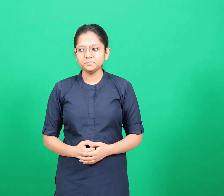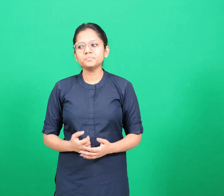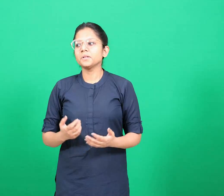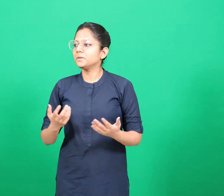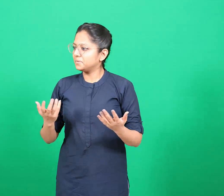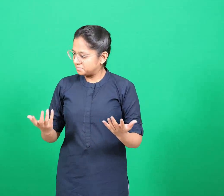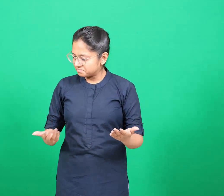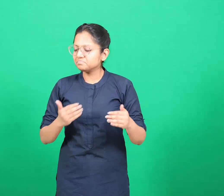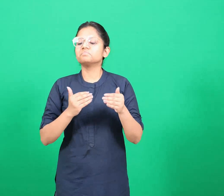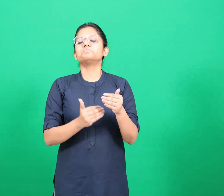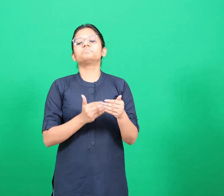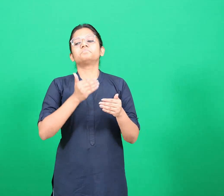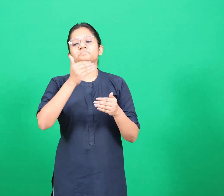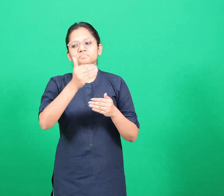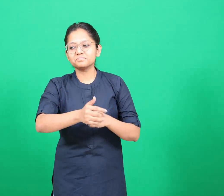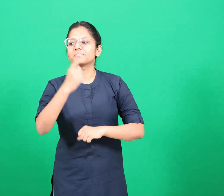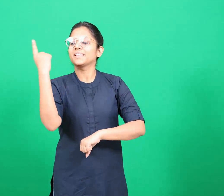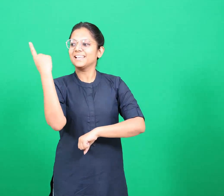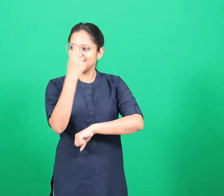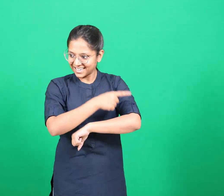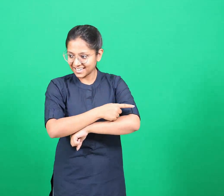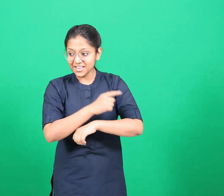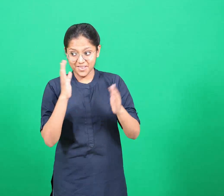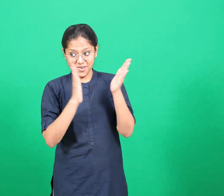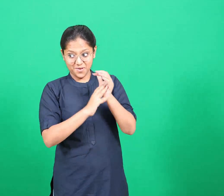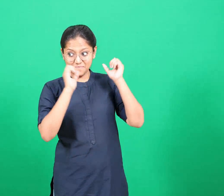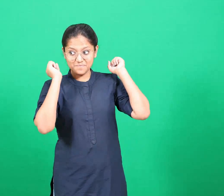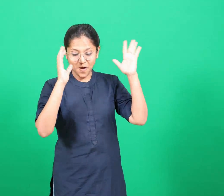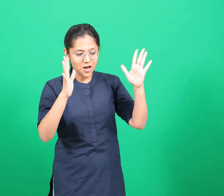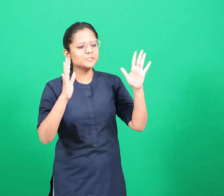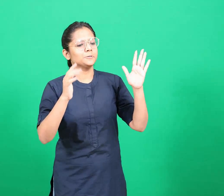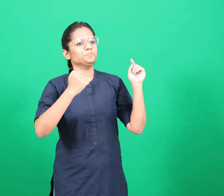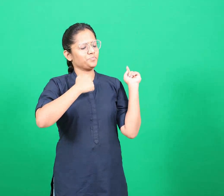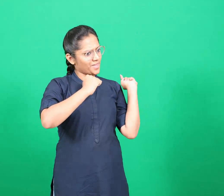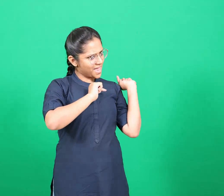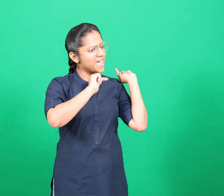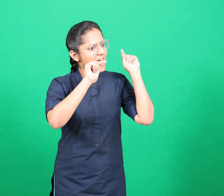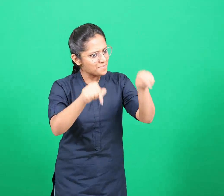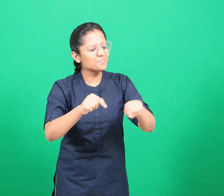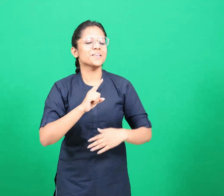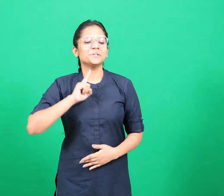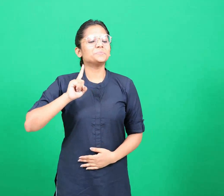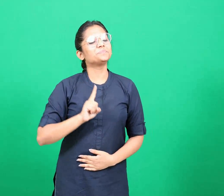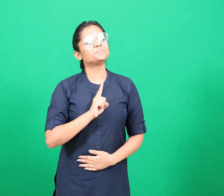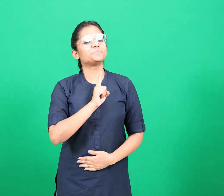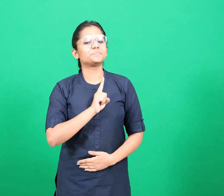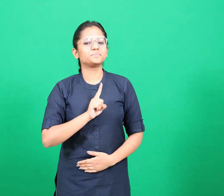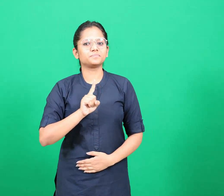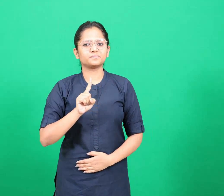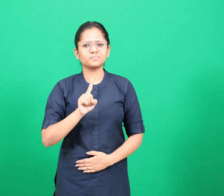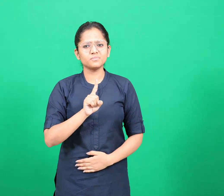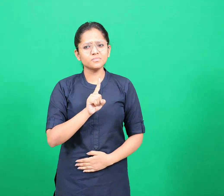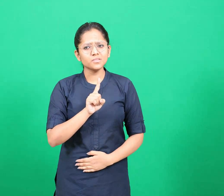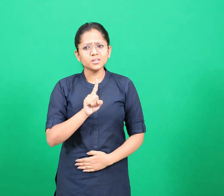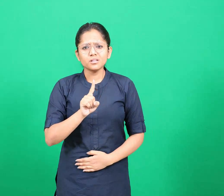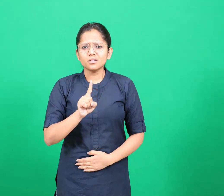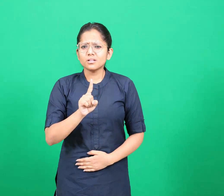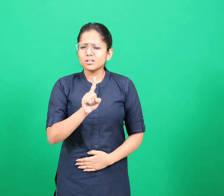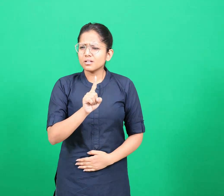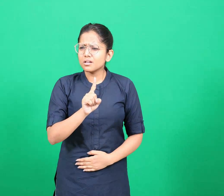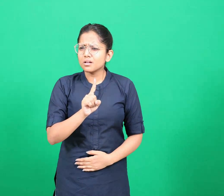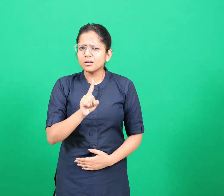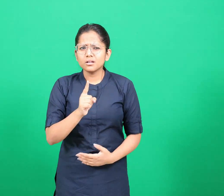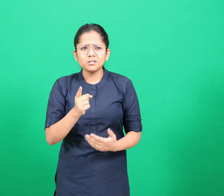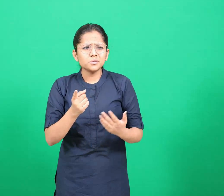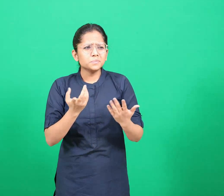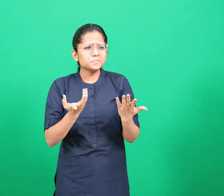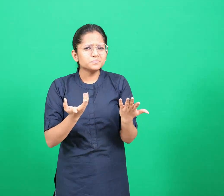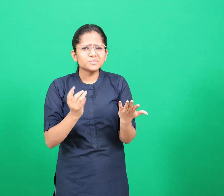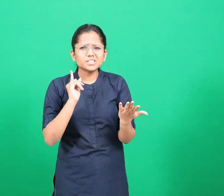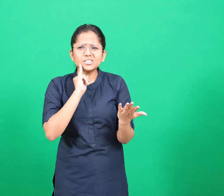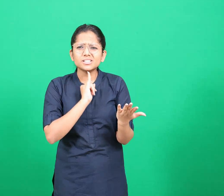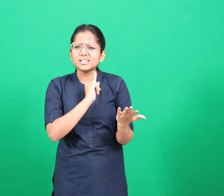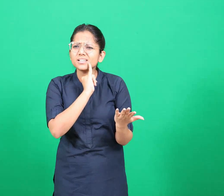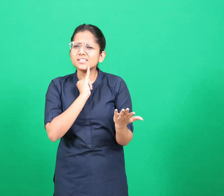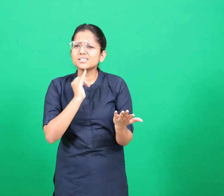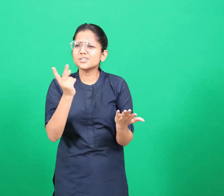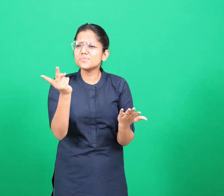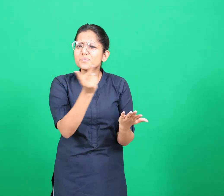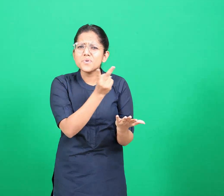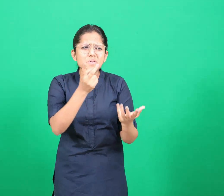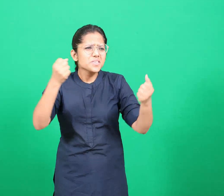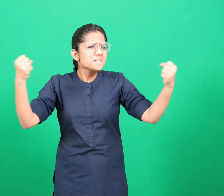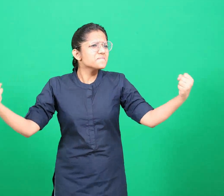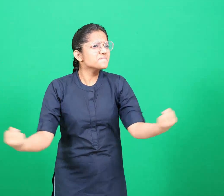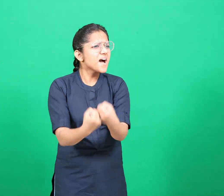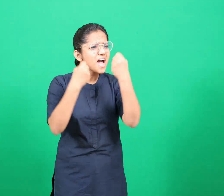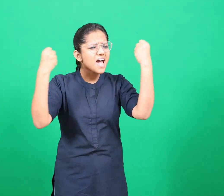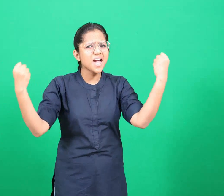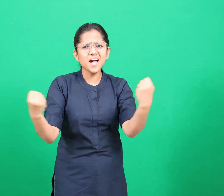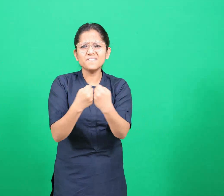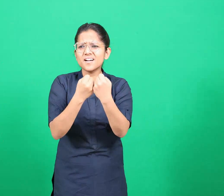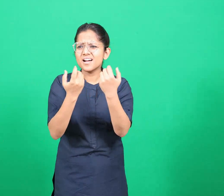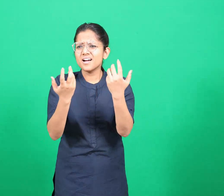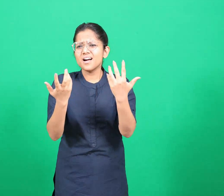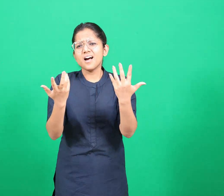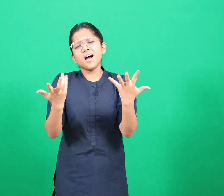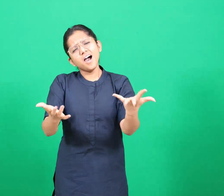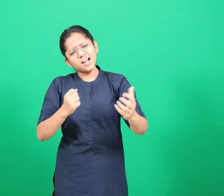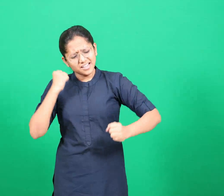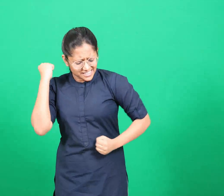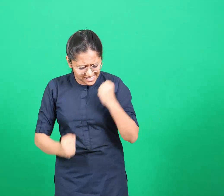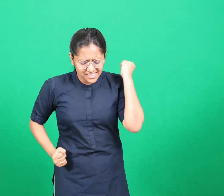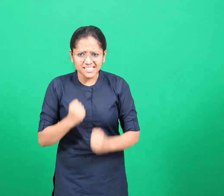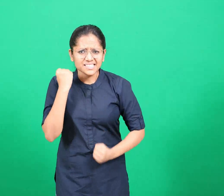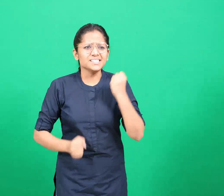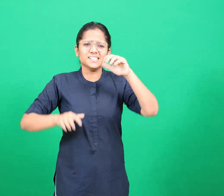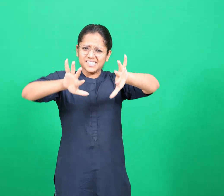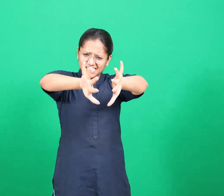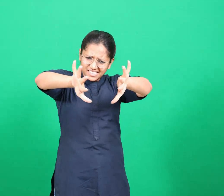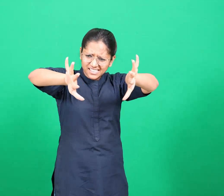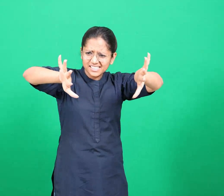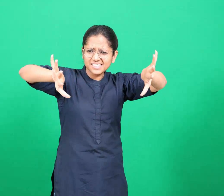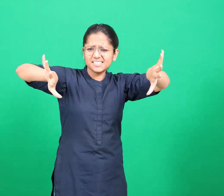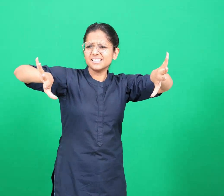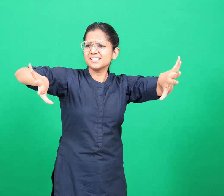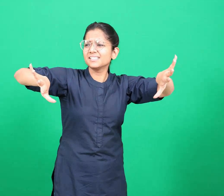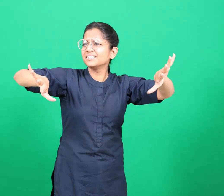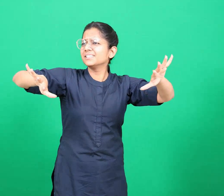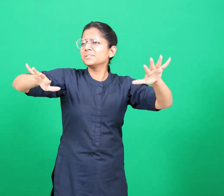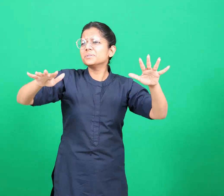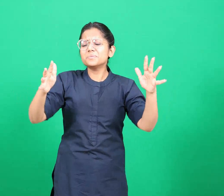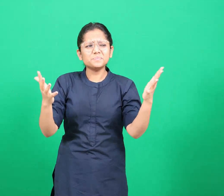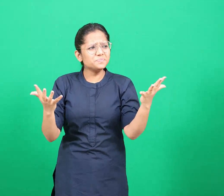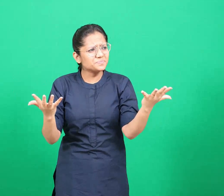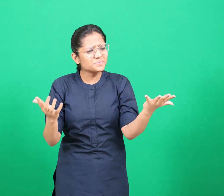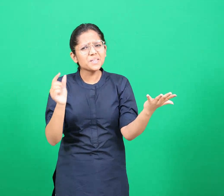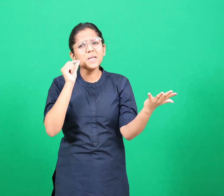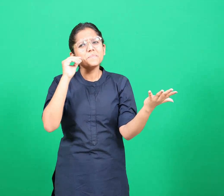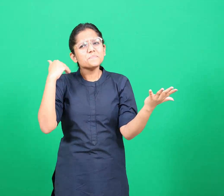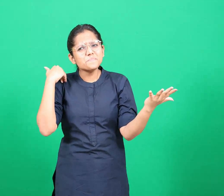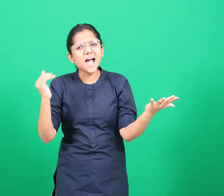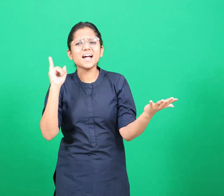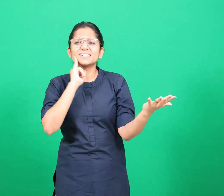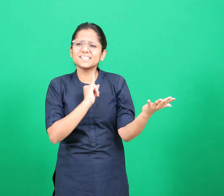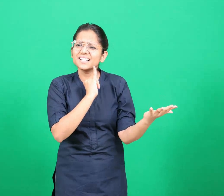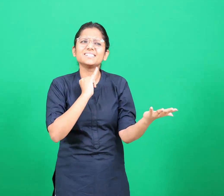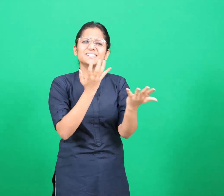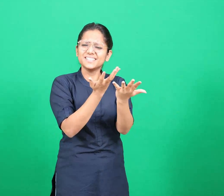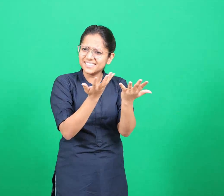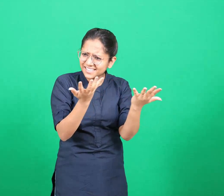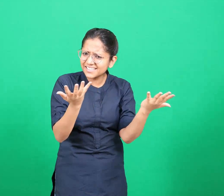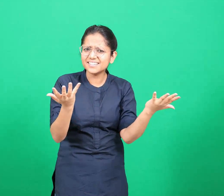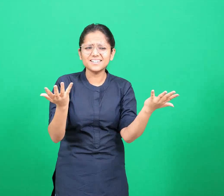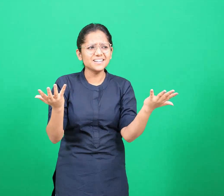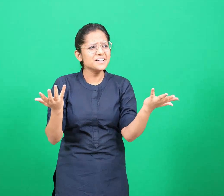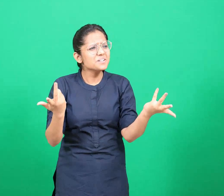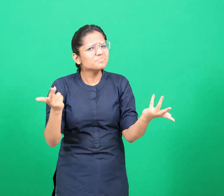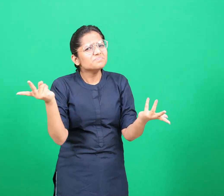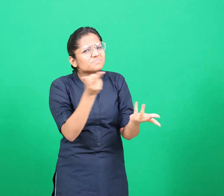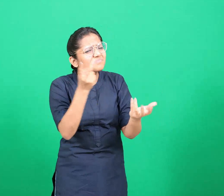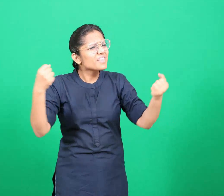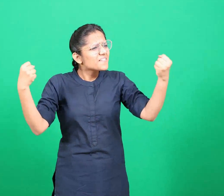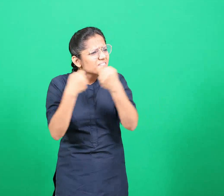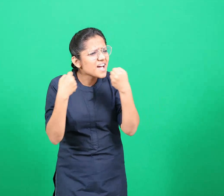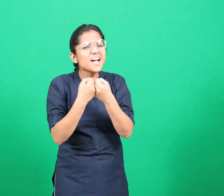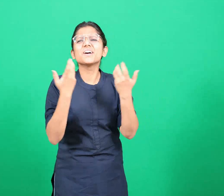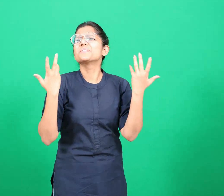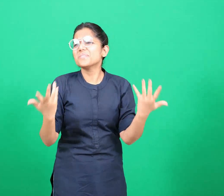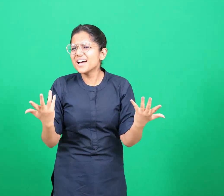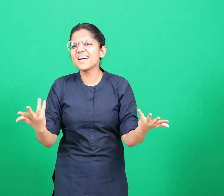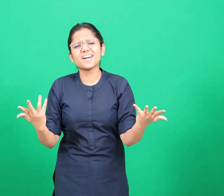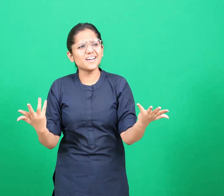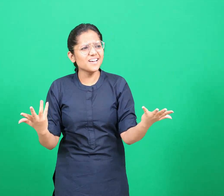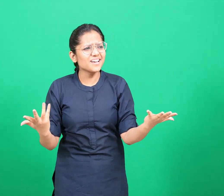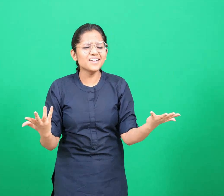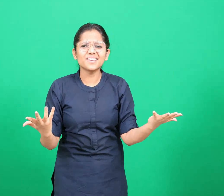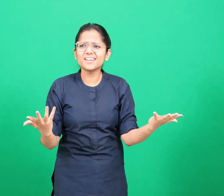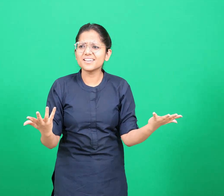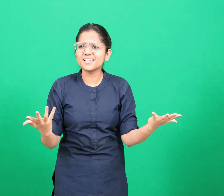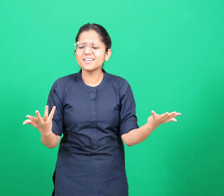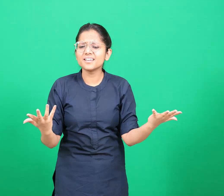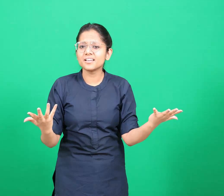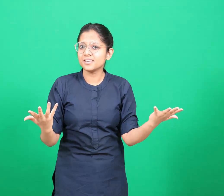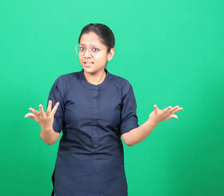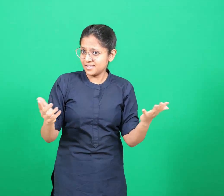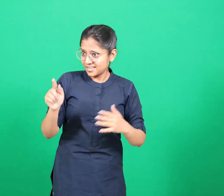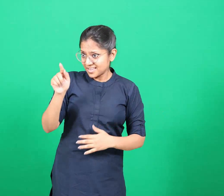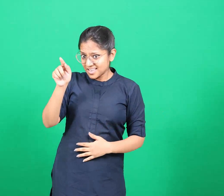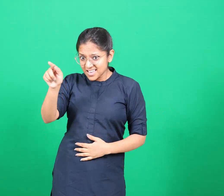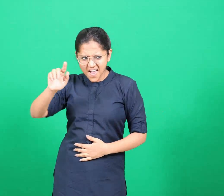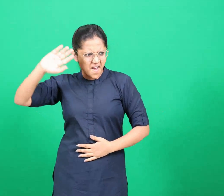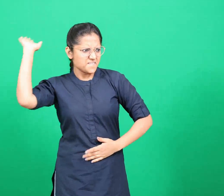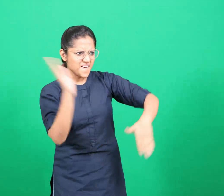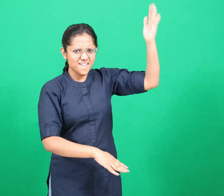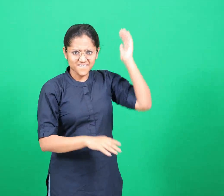The next day he came upon two Israelites who were fighting, and he tried to reconcile them, saying, ' Men, you are brothers.